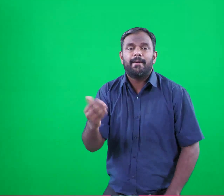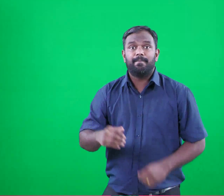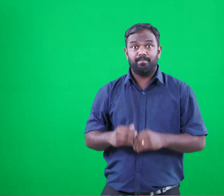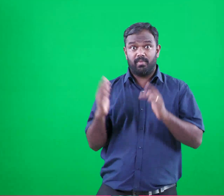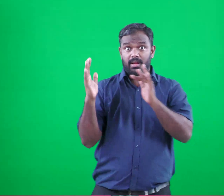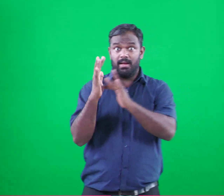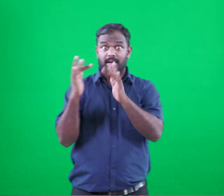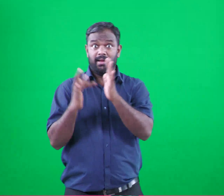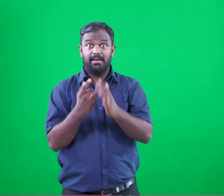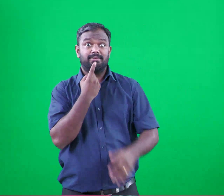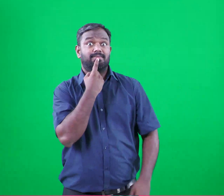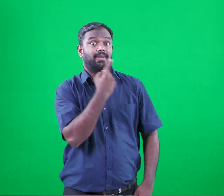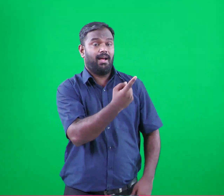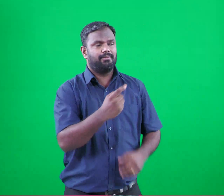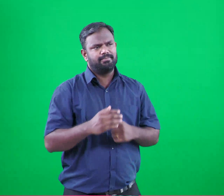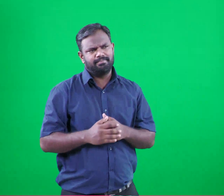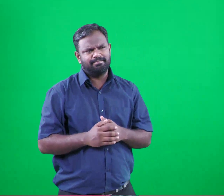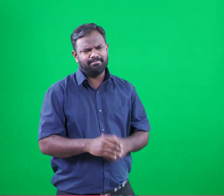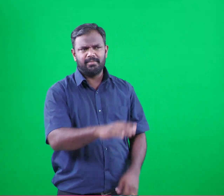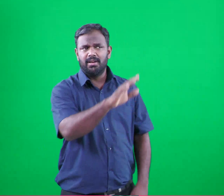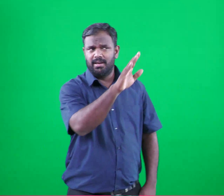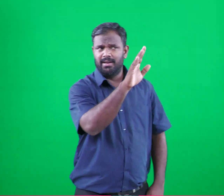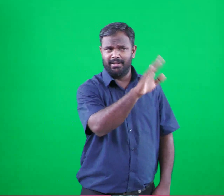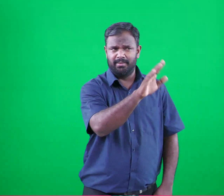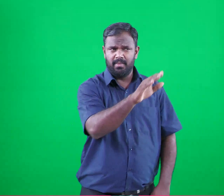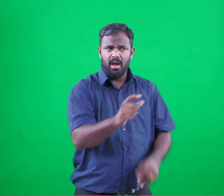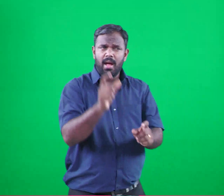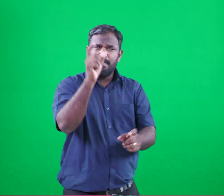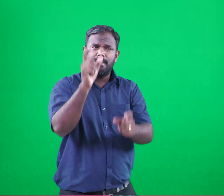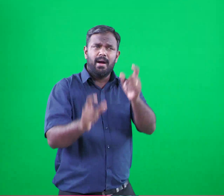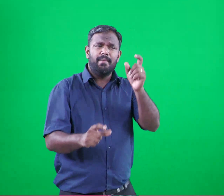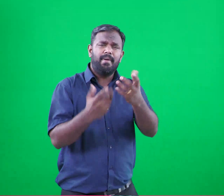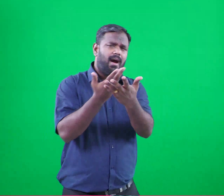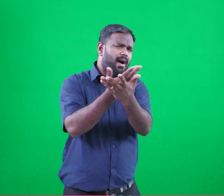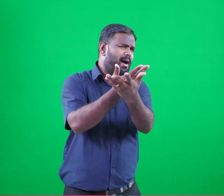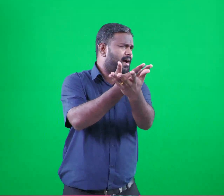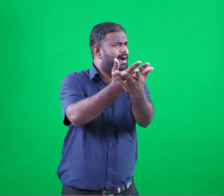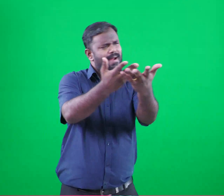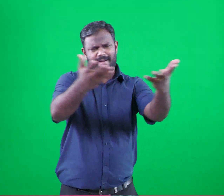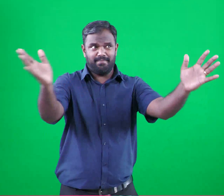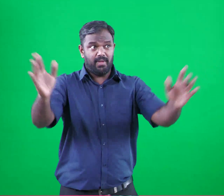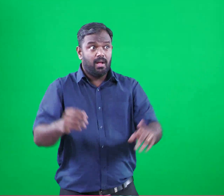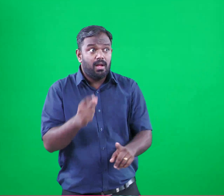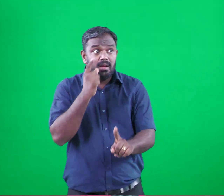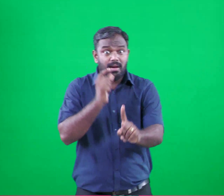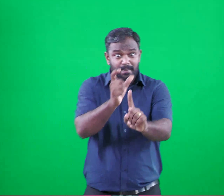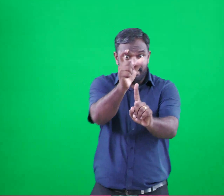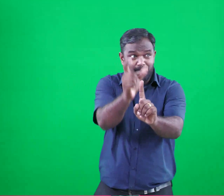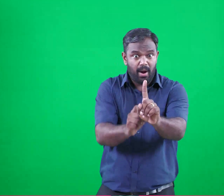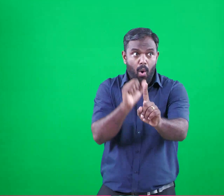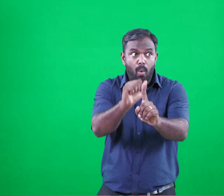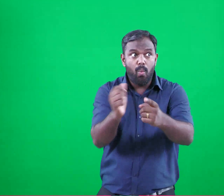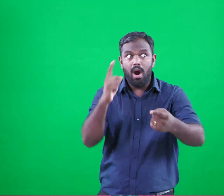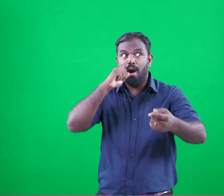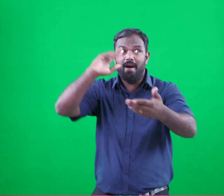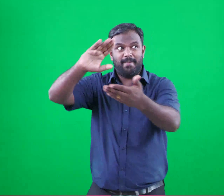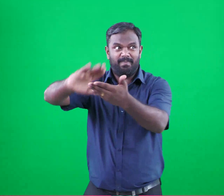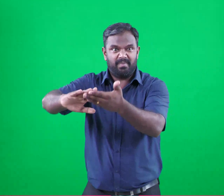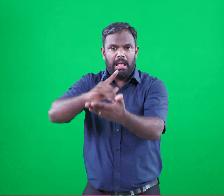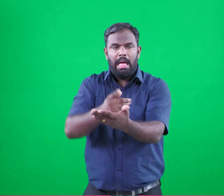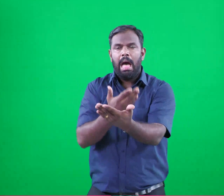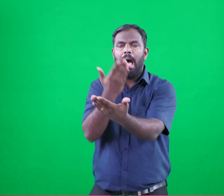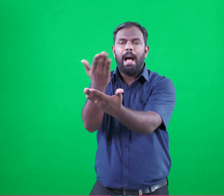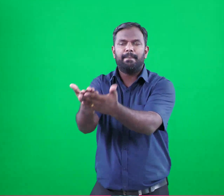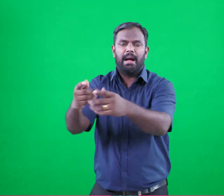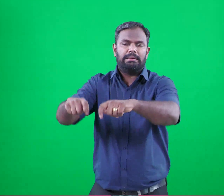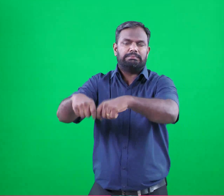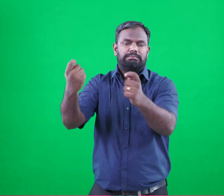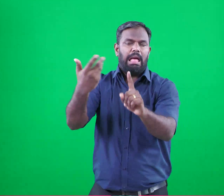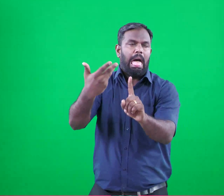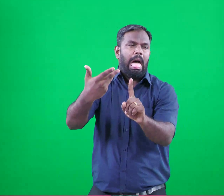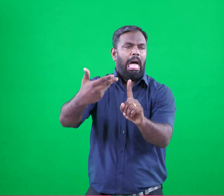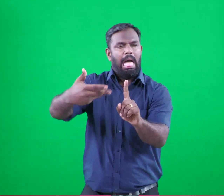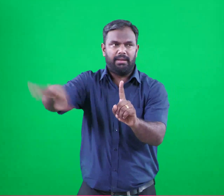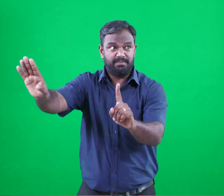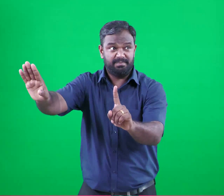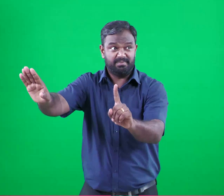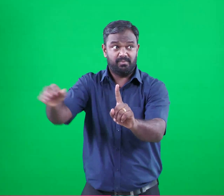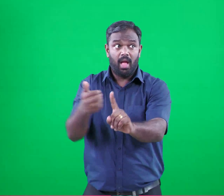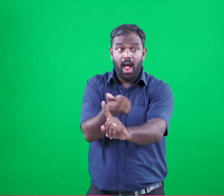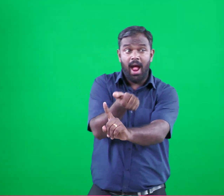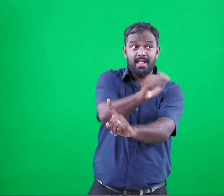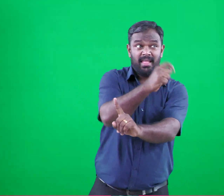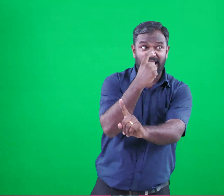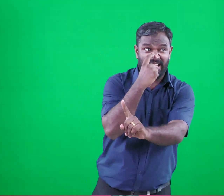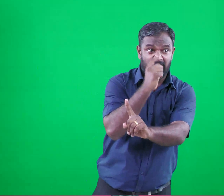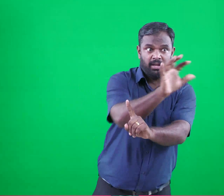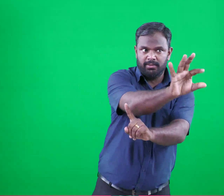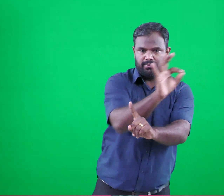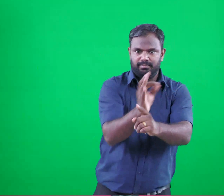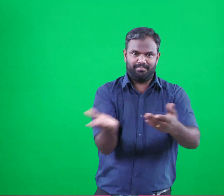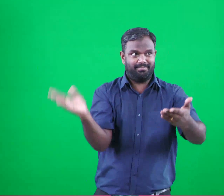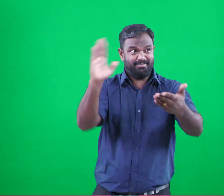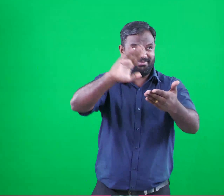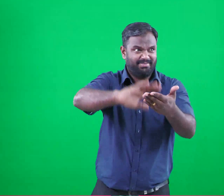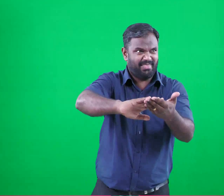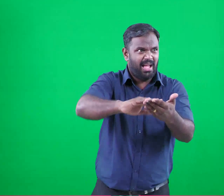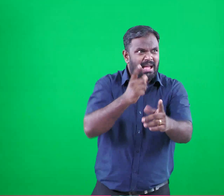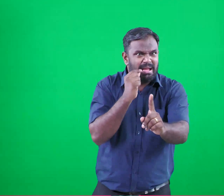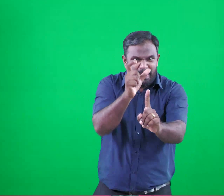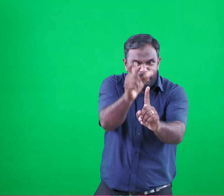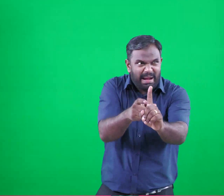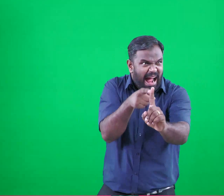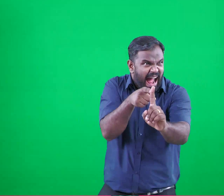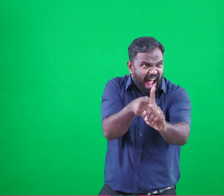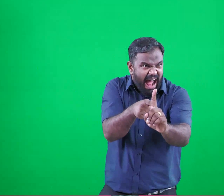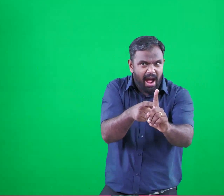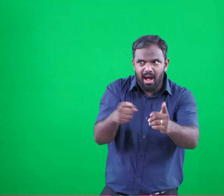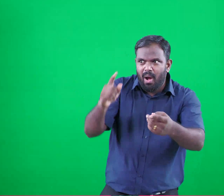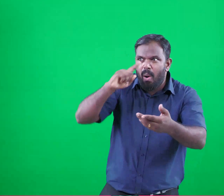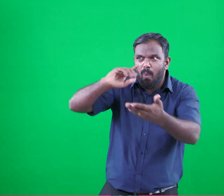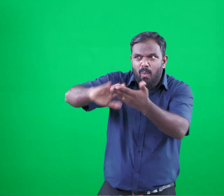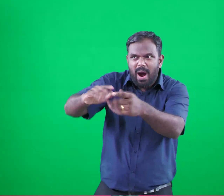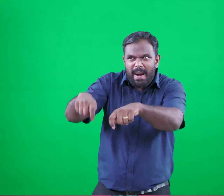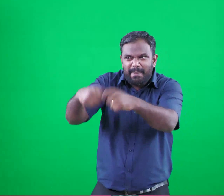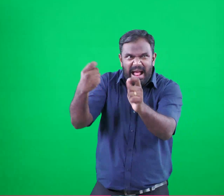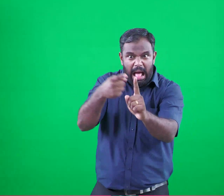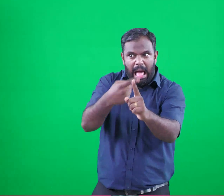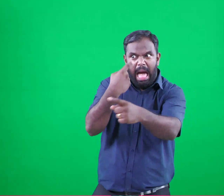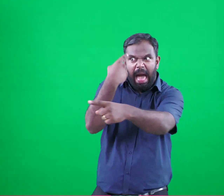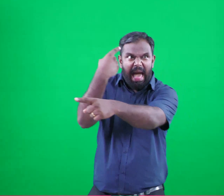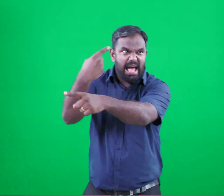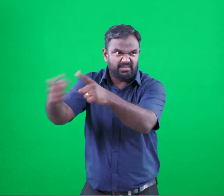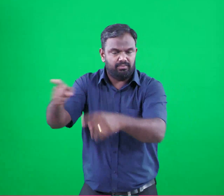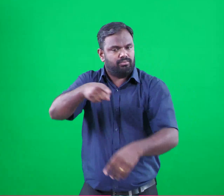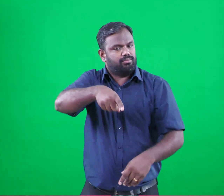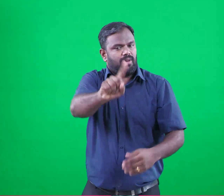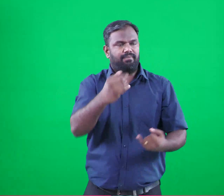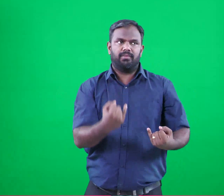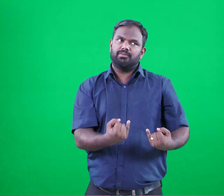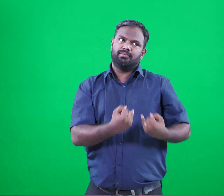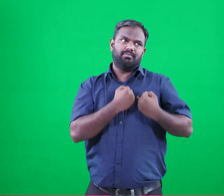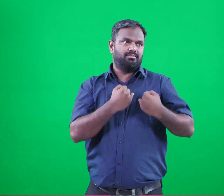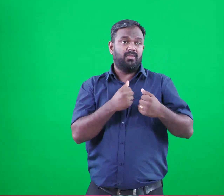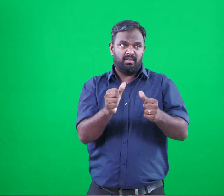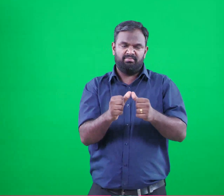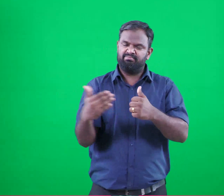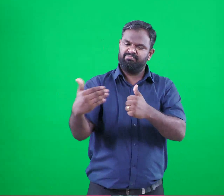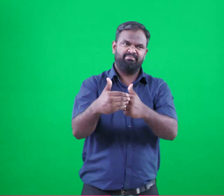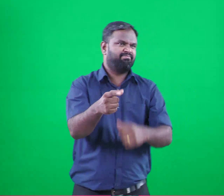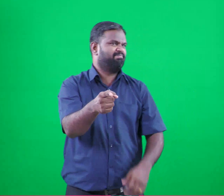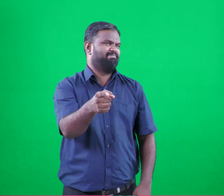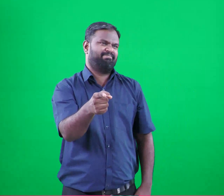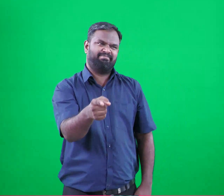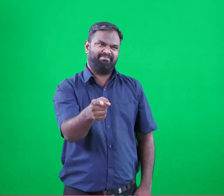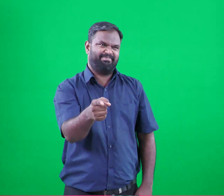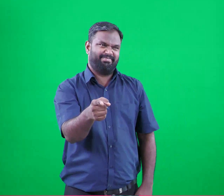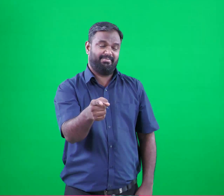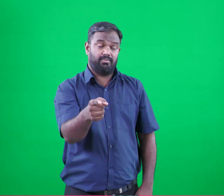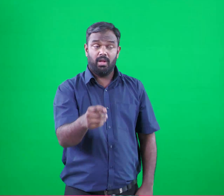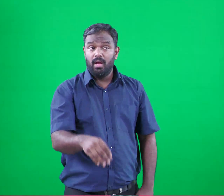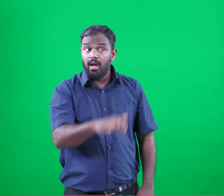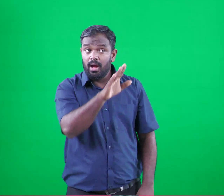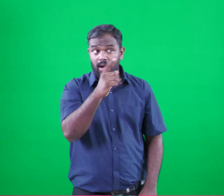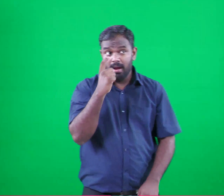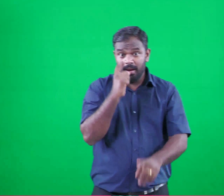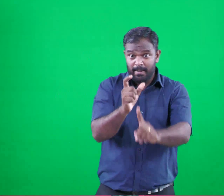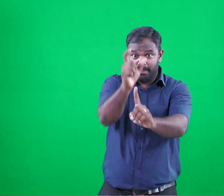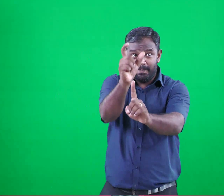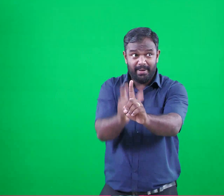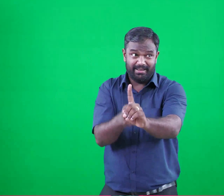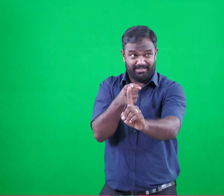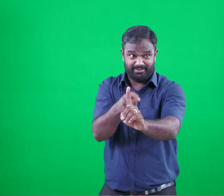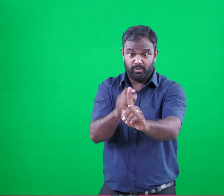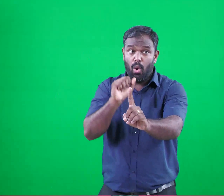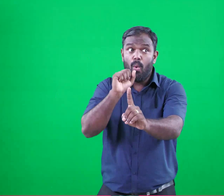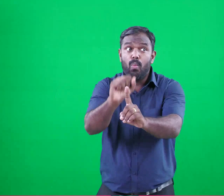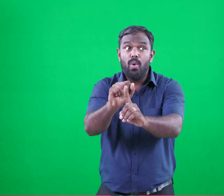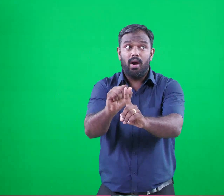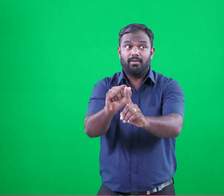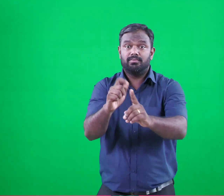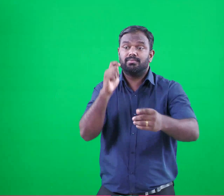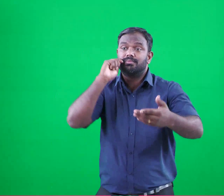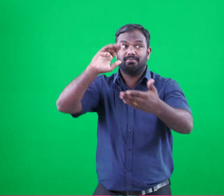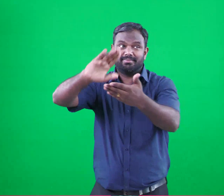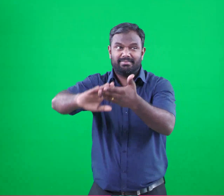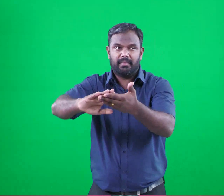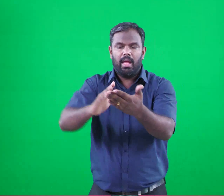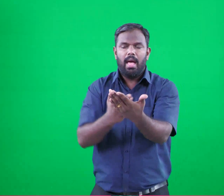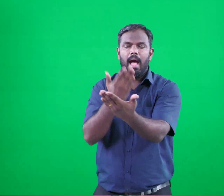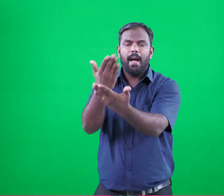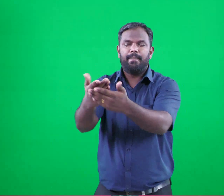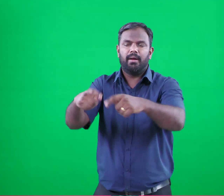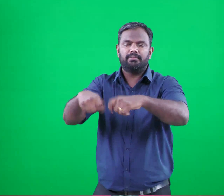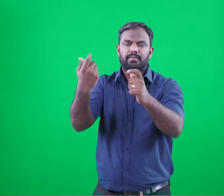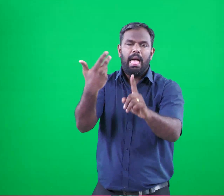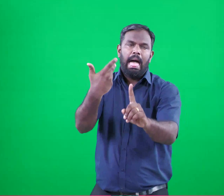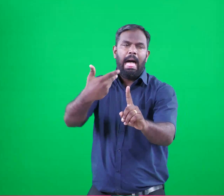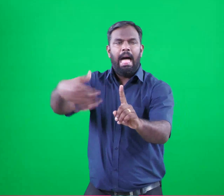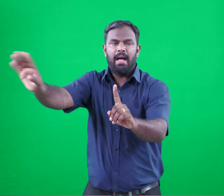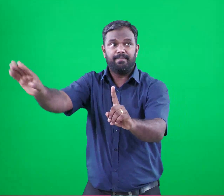So He told them, "Whoever divorces his wife and marries another woman commits adultery against her.